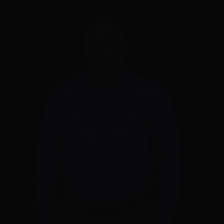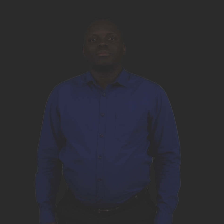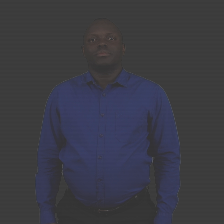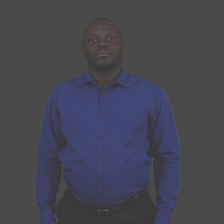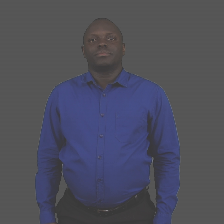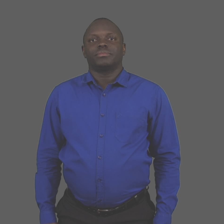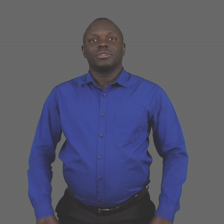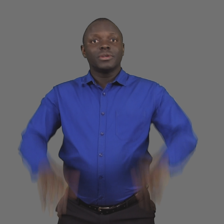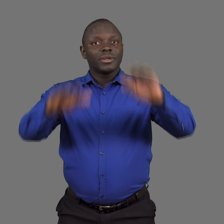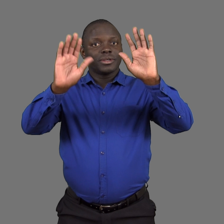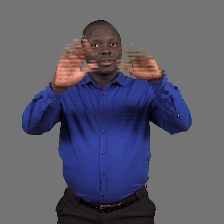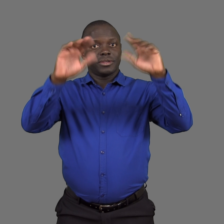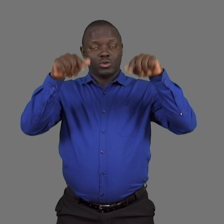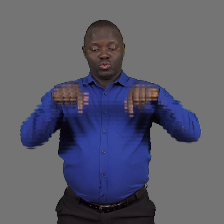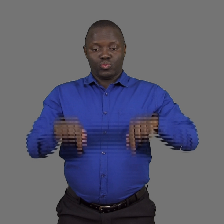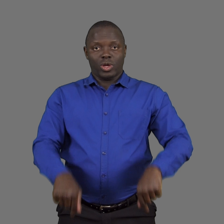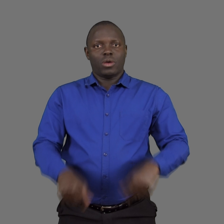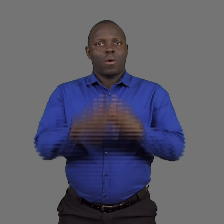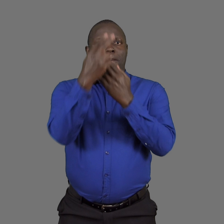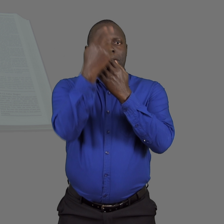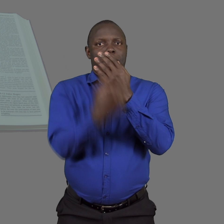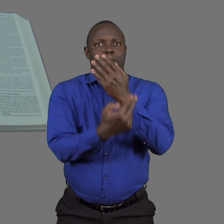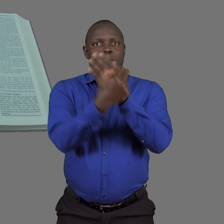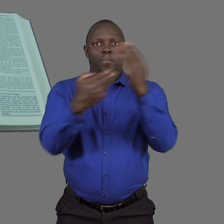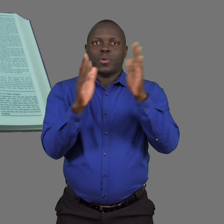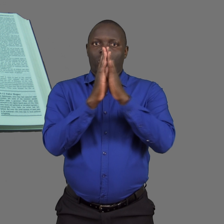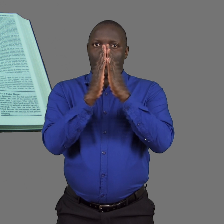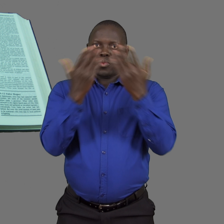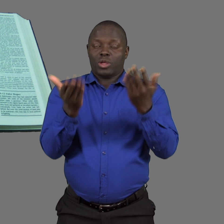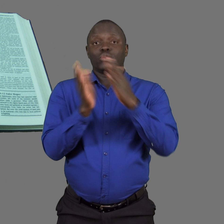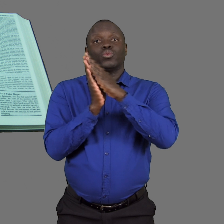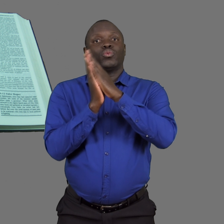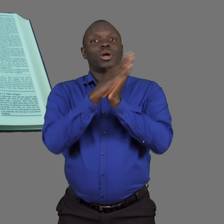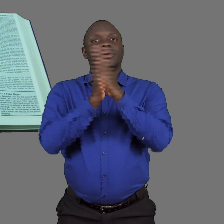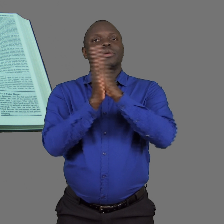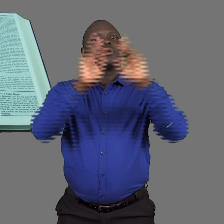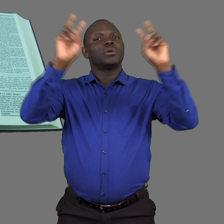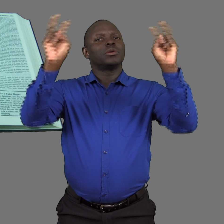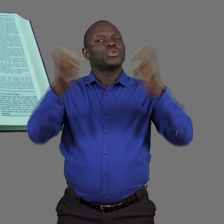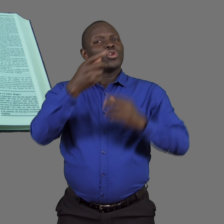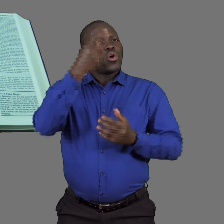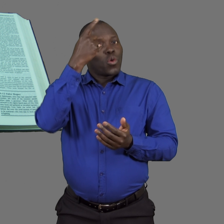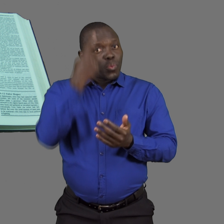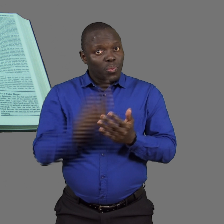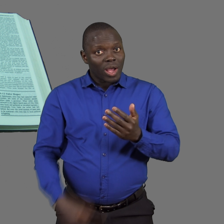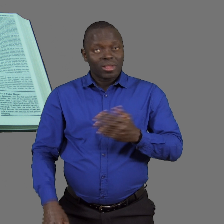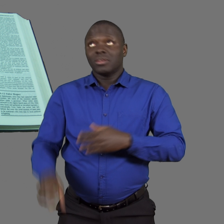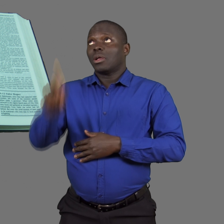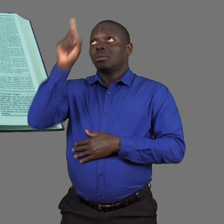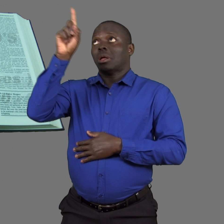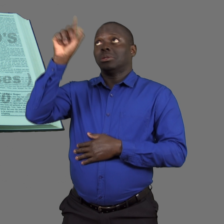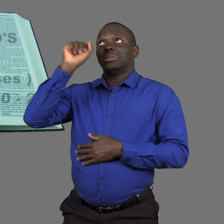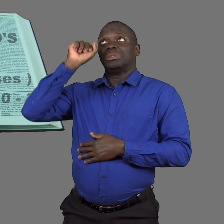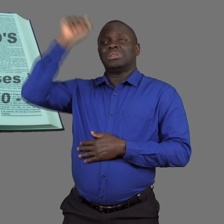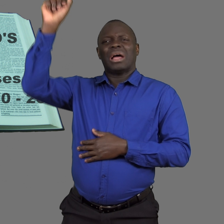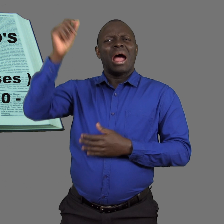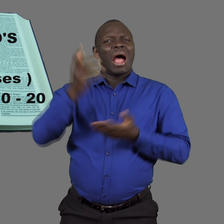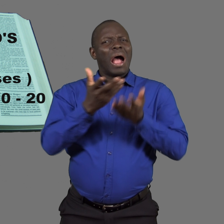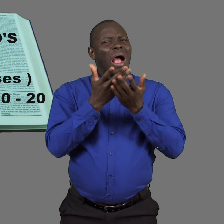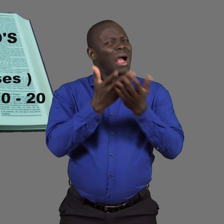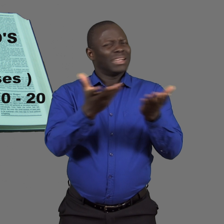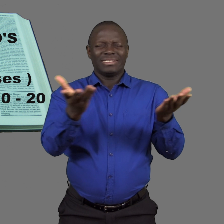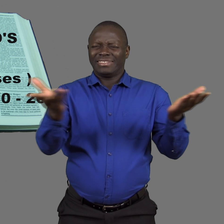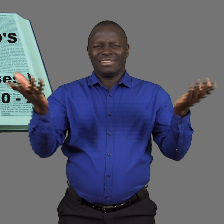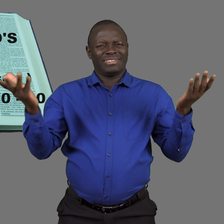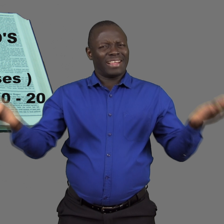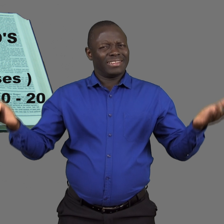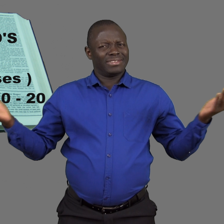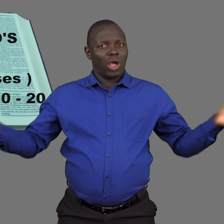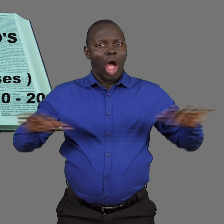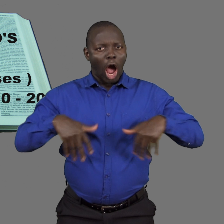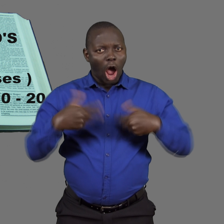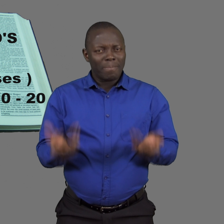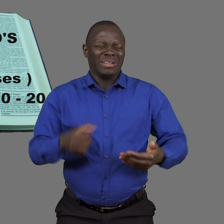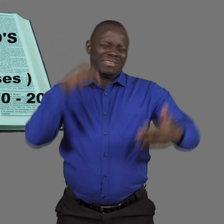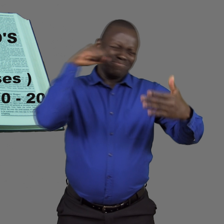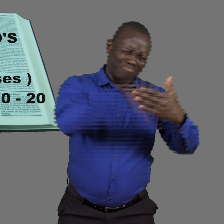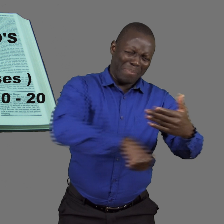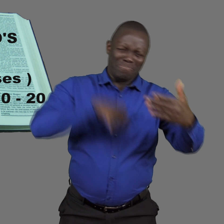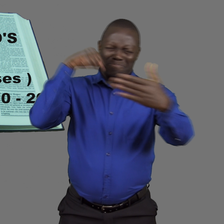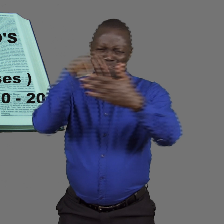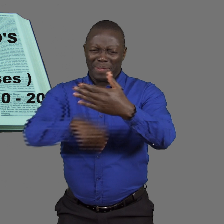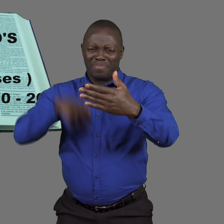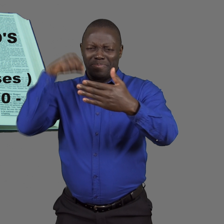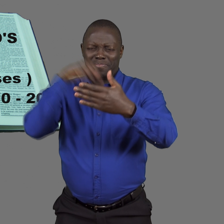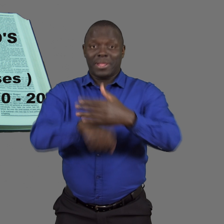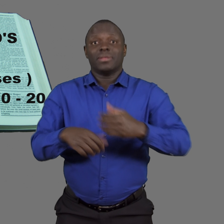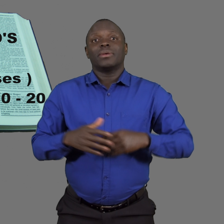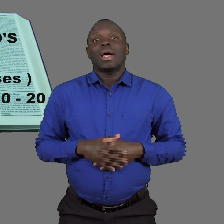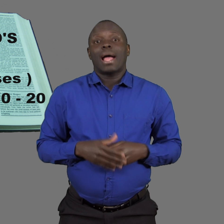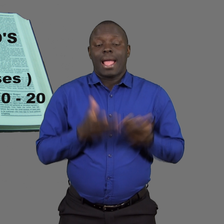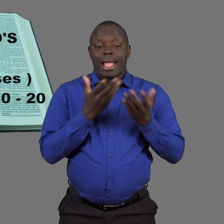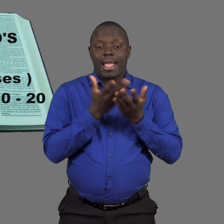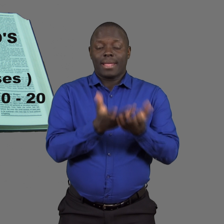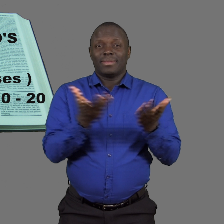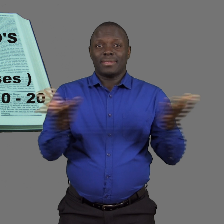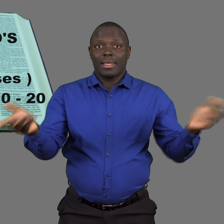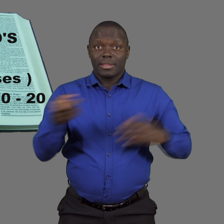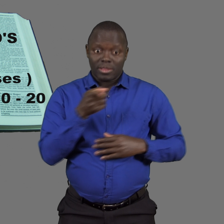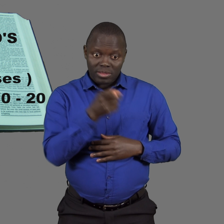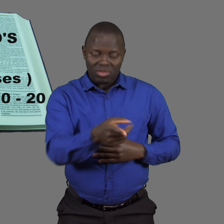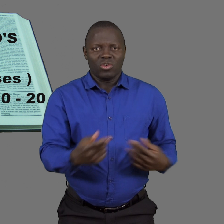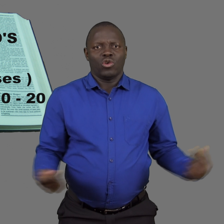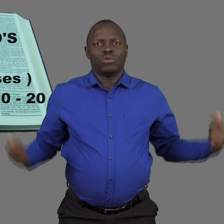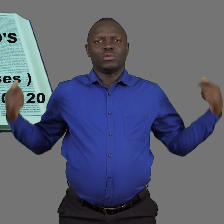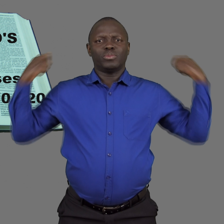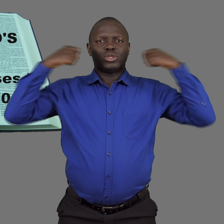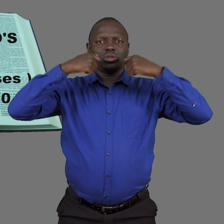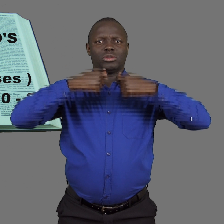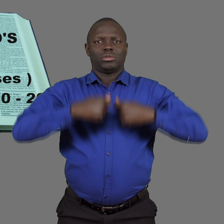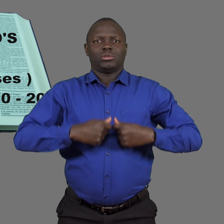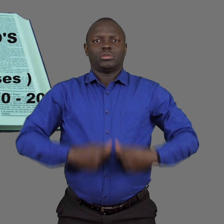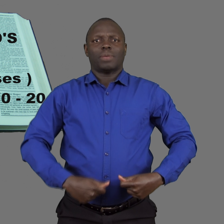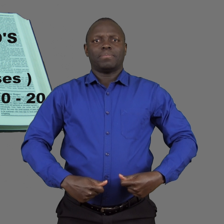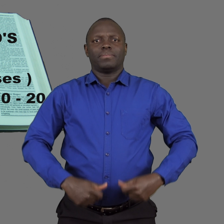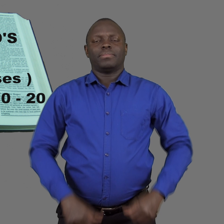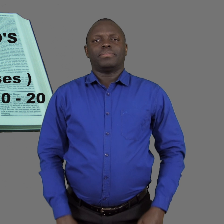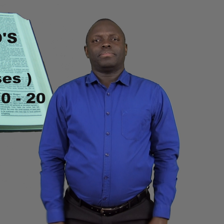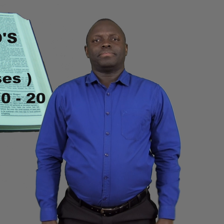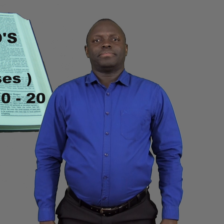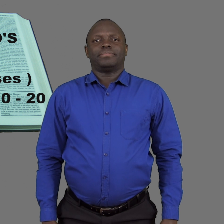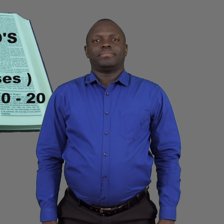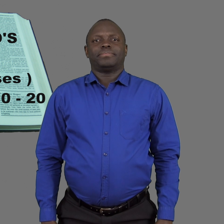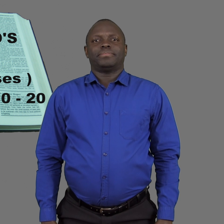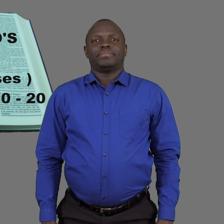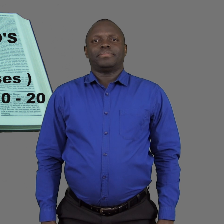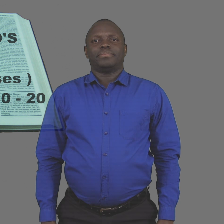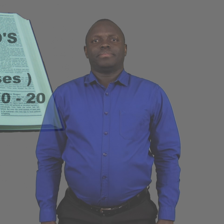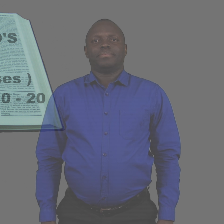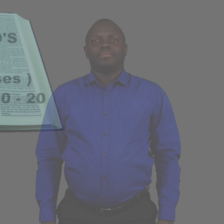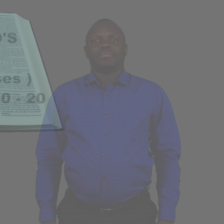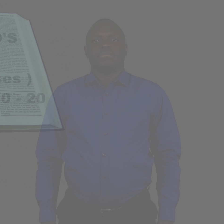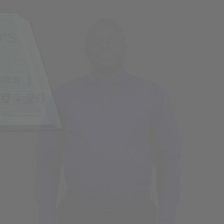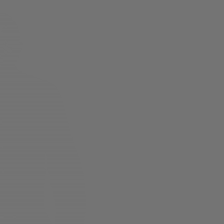Put on God's armor